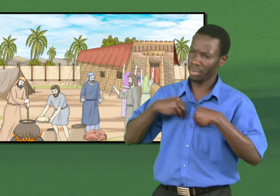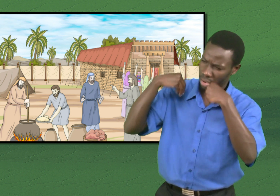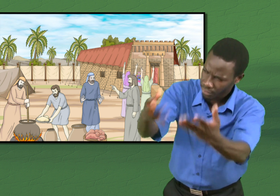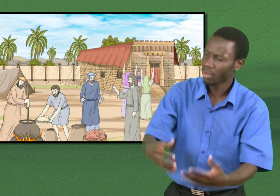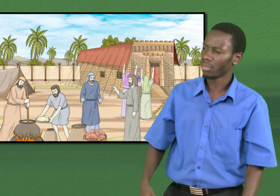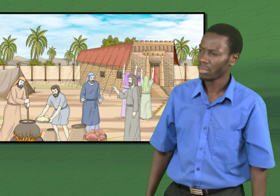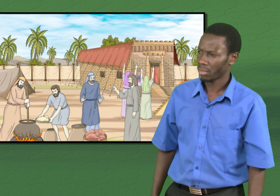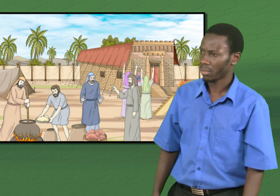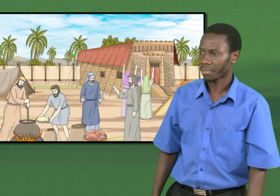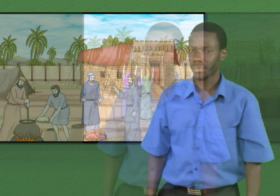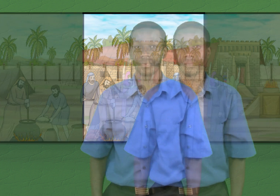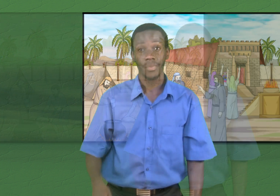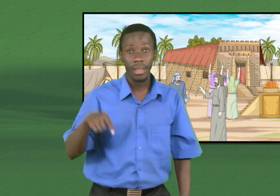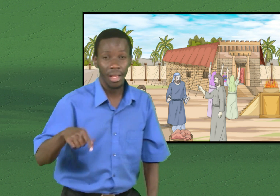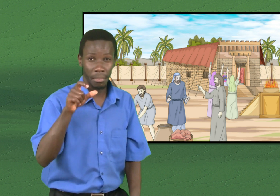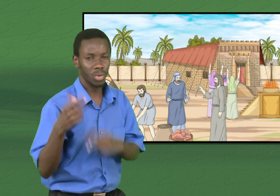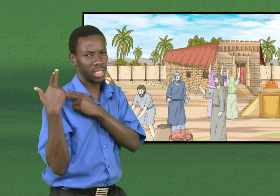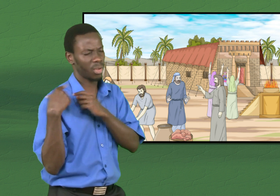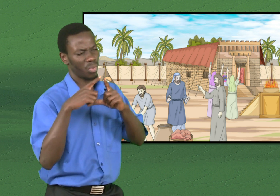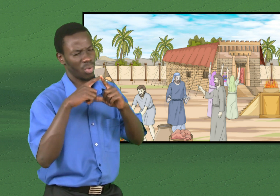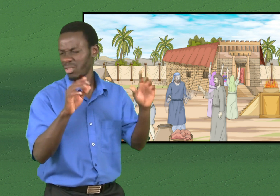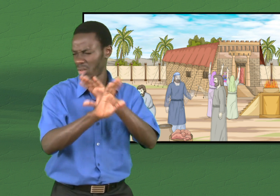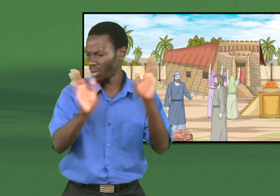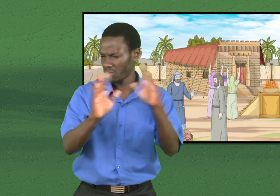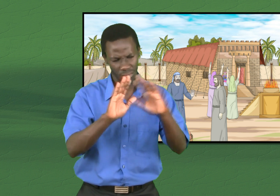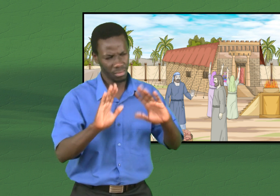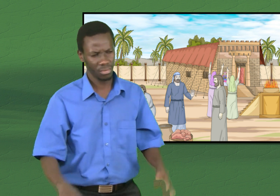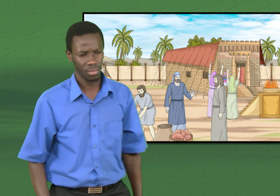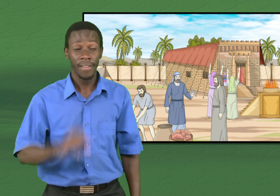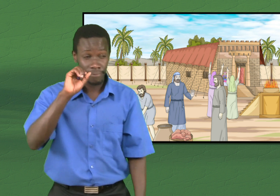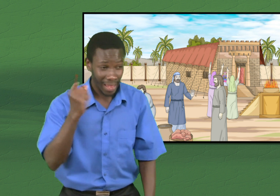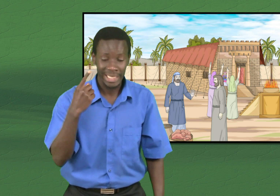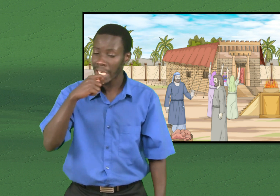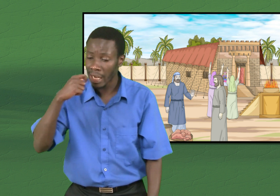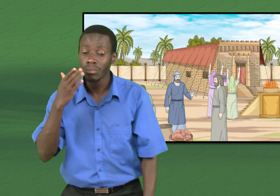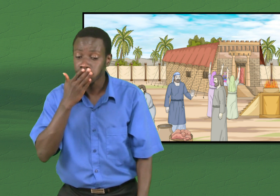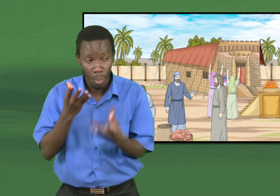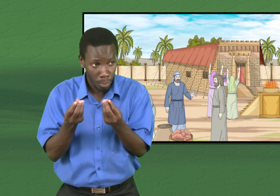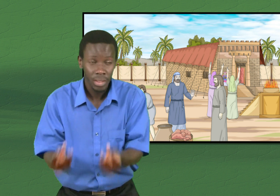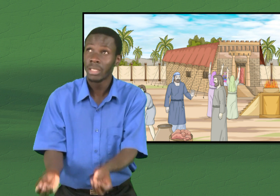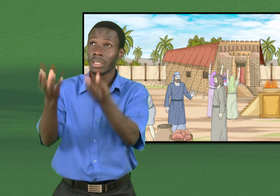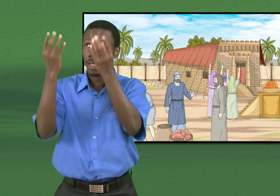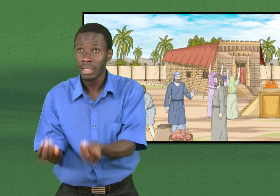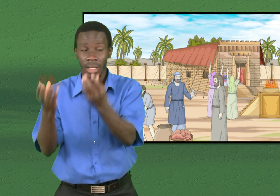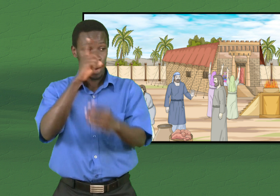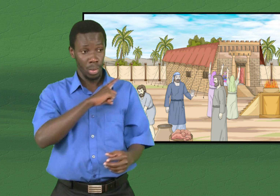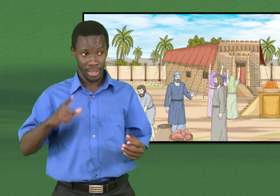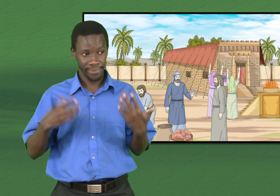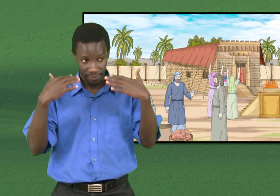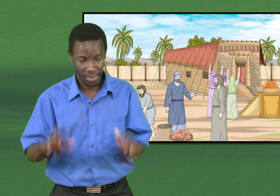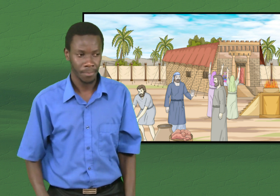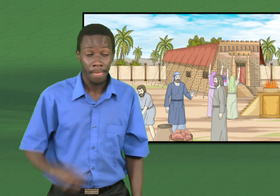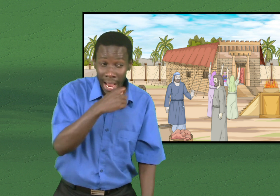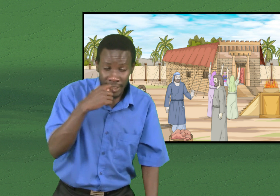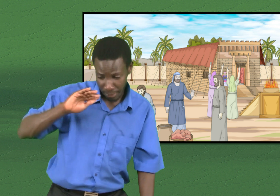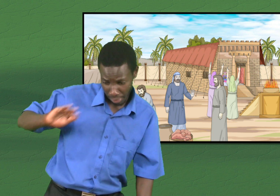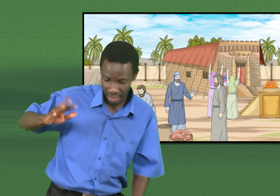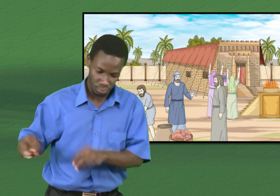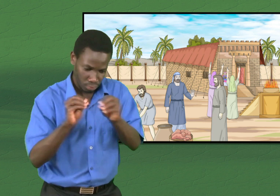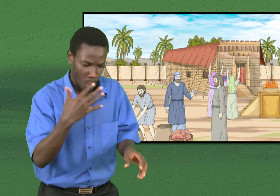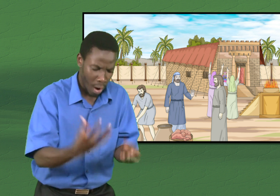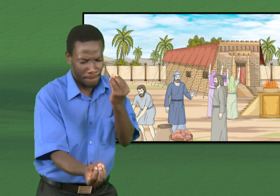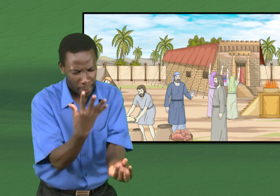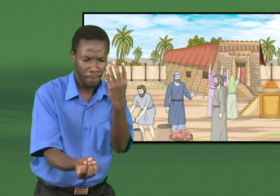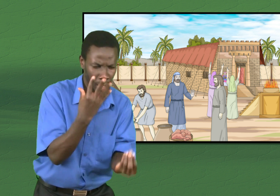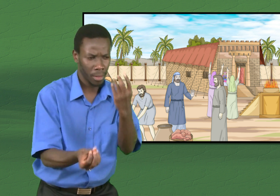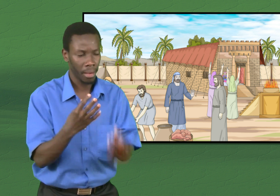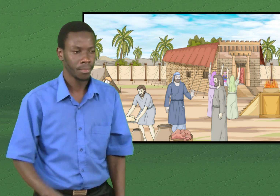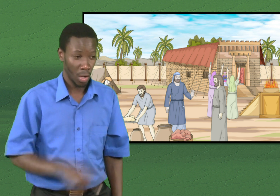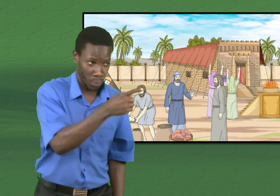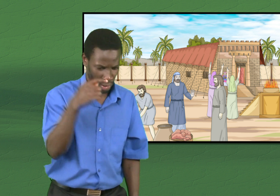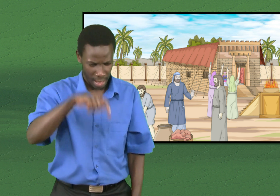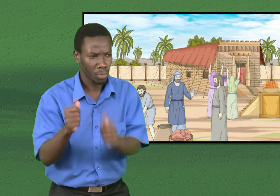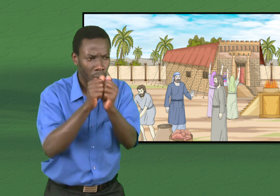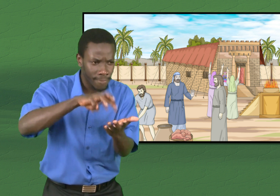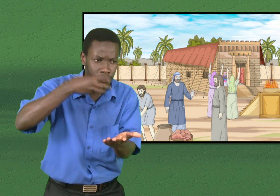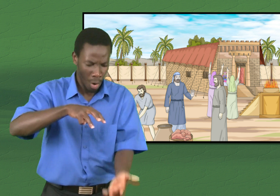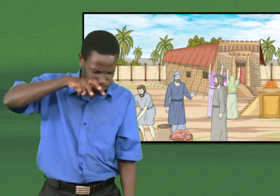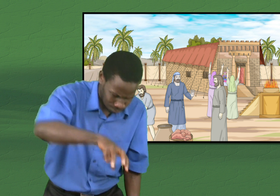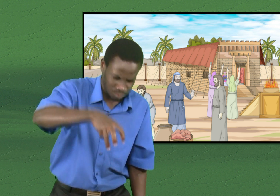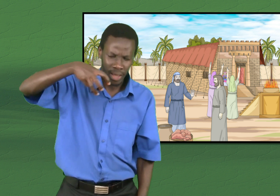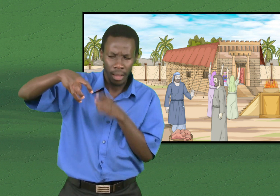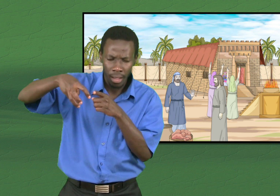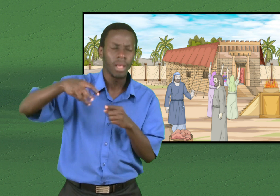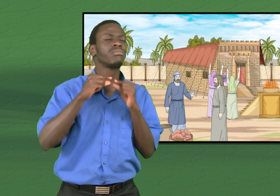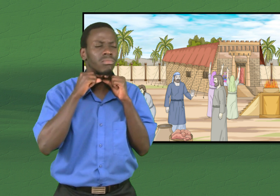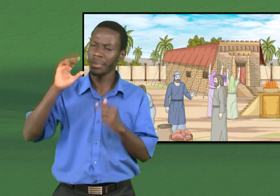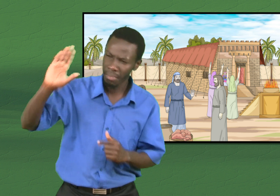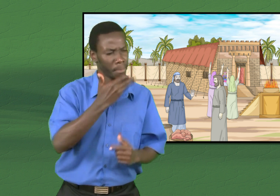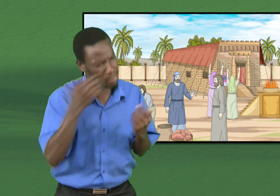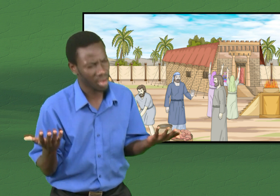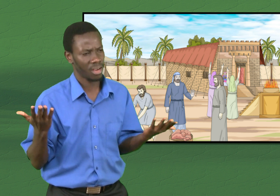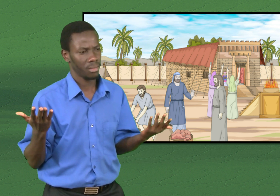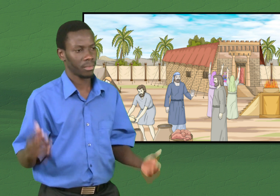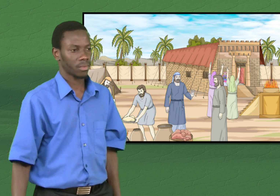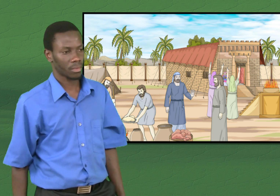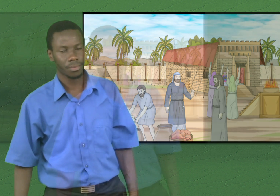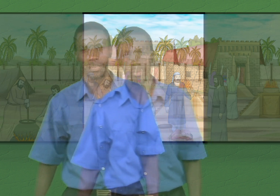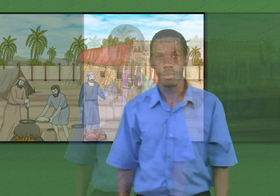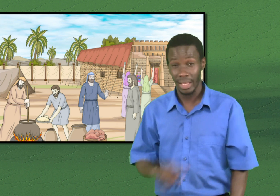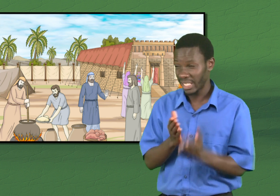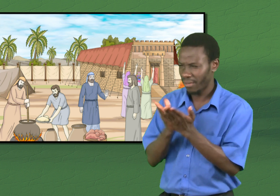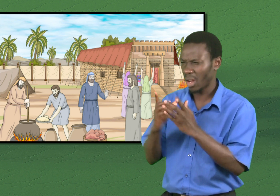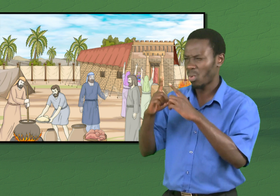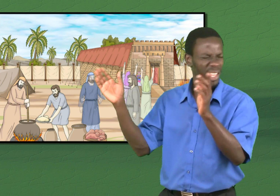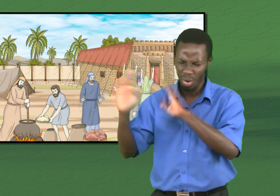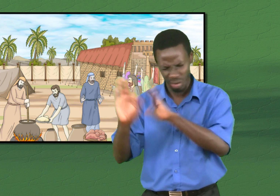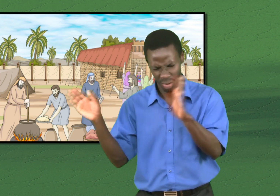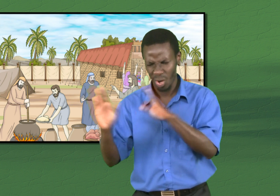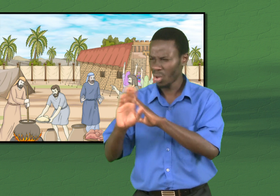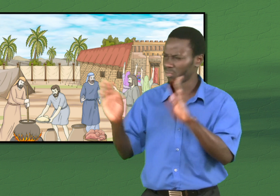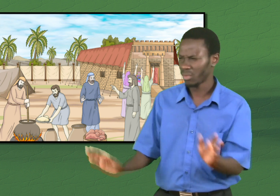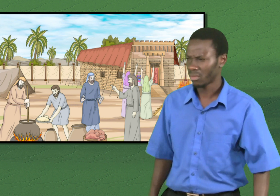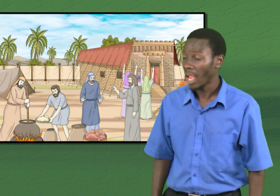Even before the fat was burned, the servant of the priest would come and say to the man who was sacrificing, “Give the priest some meat to roast, because he will not accept boiled meat from you, but only raw.”